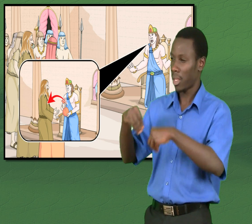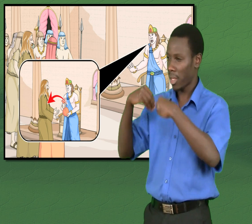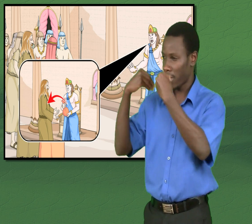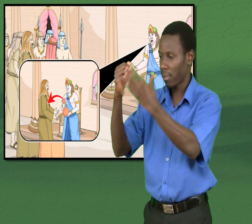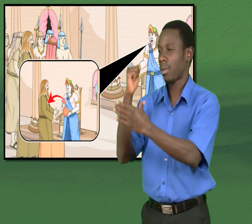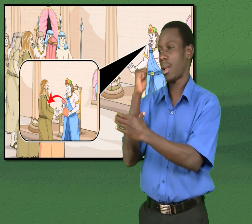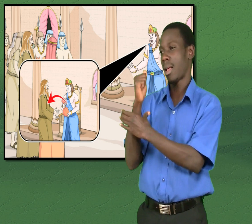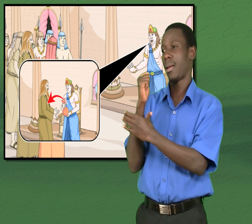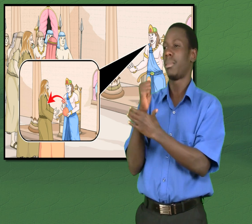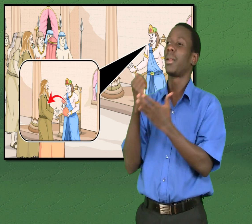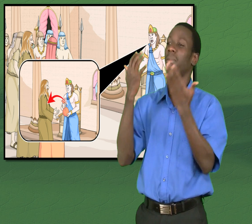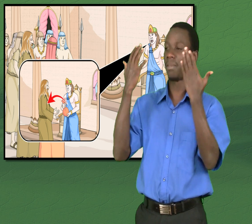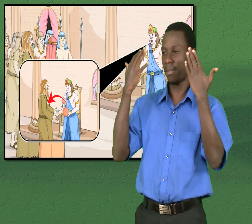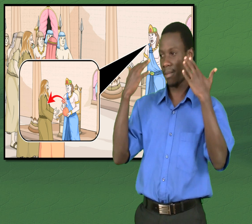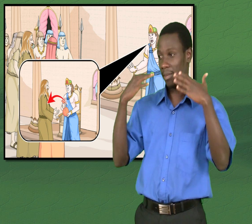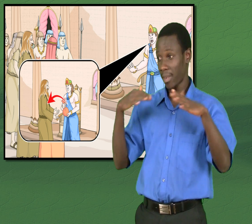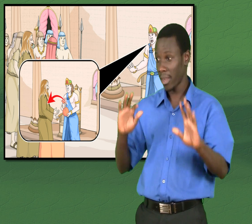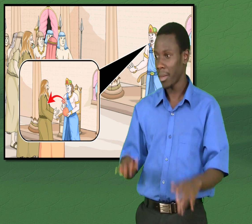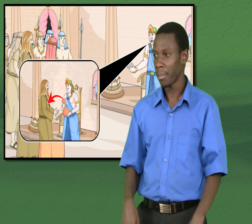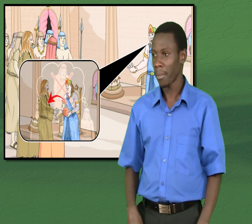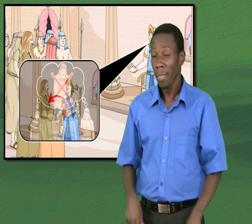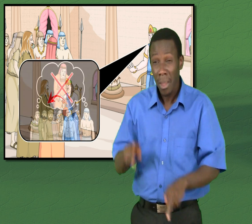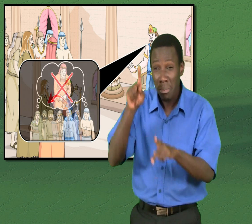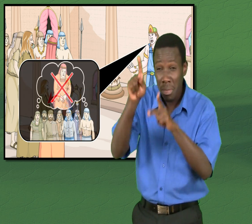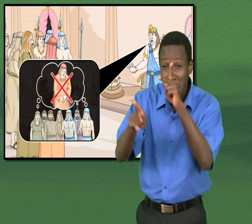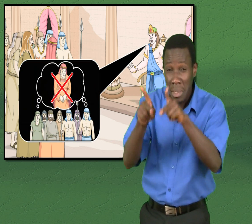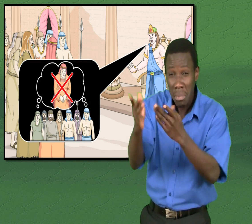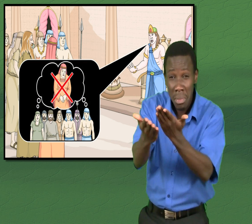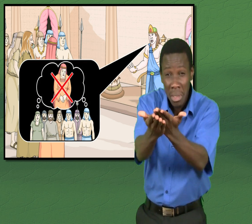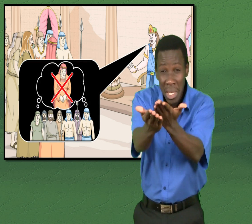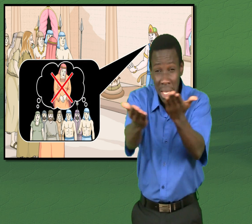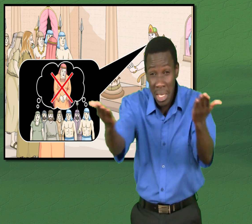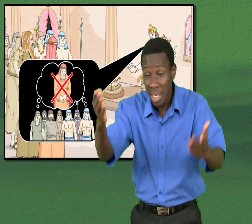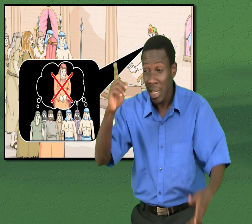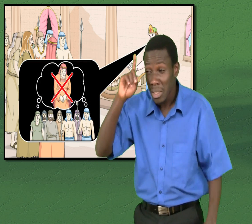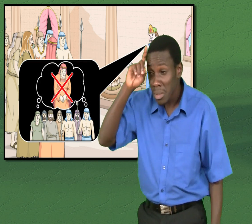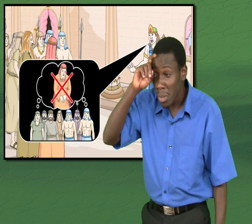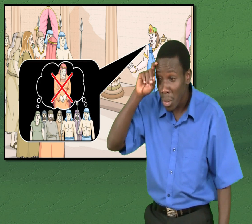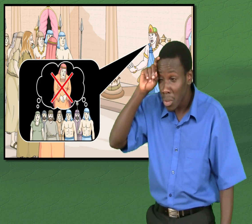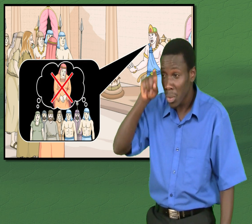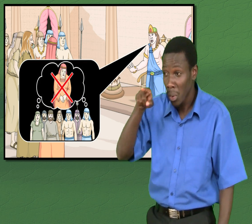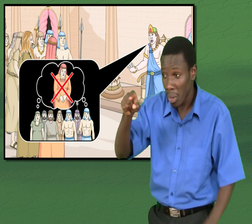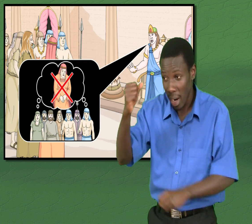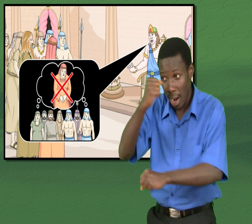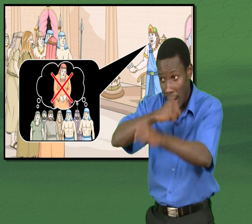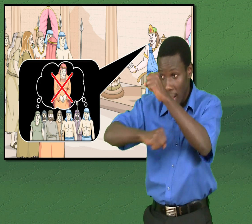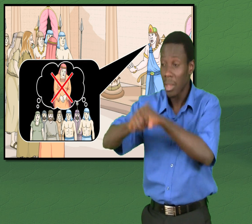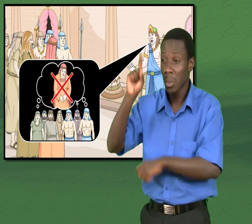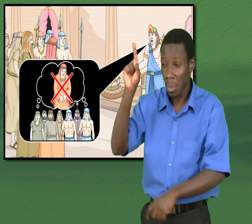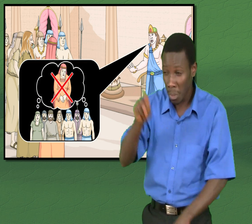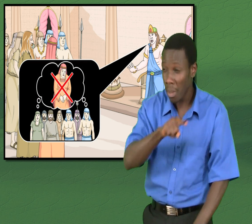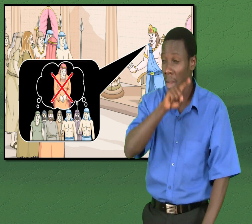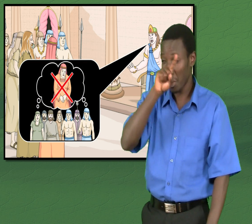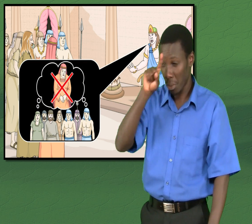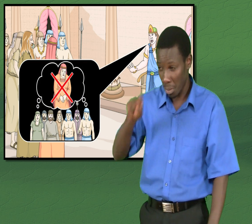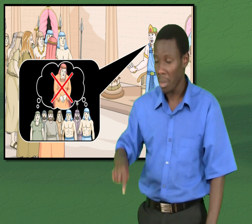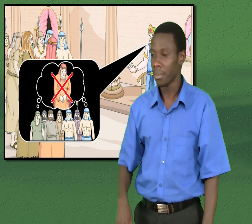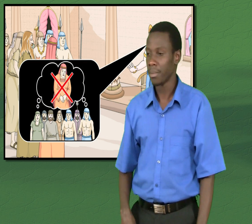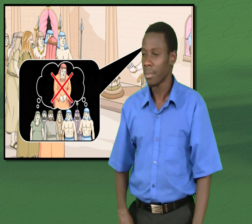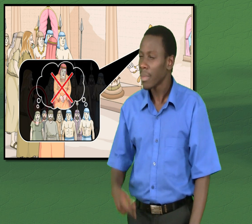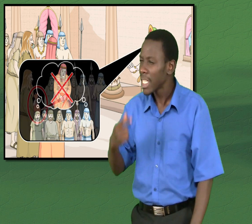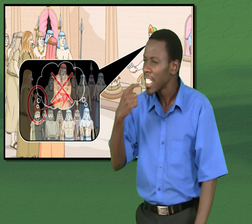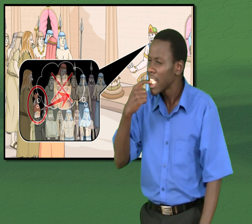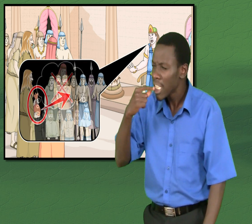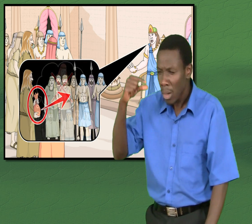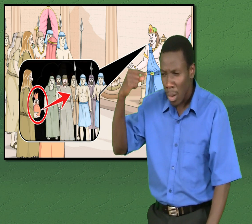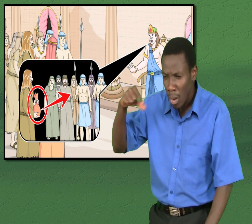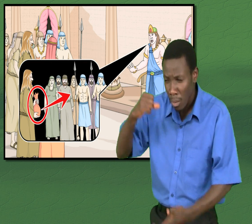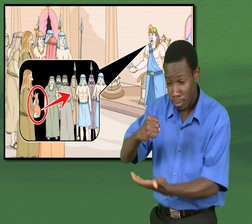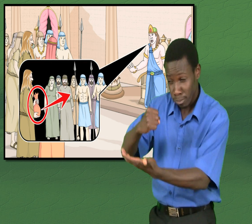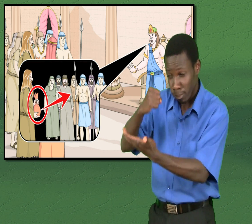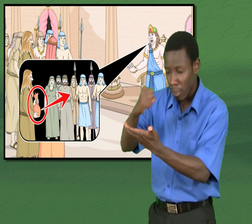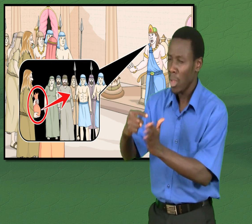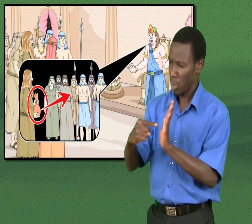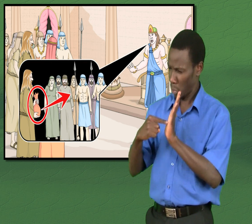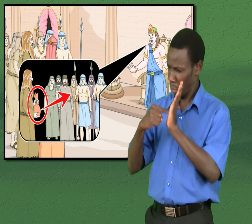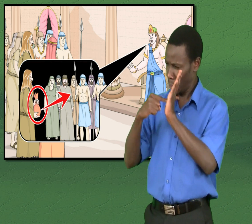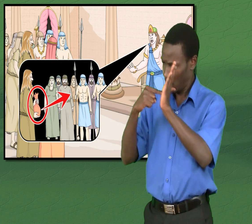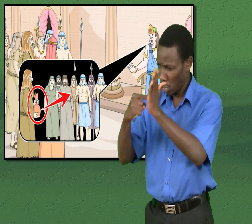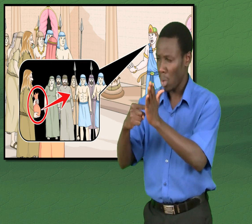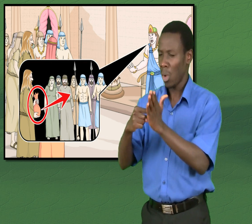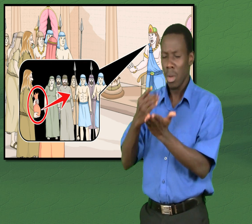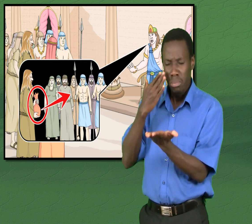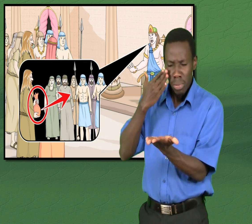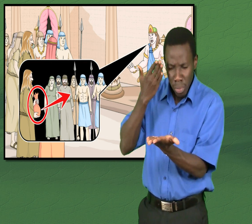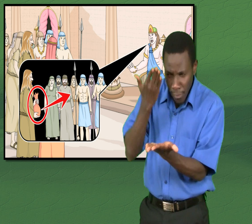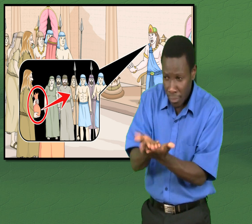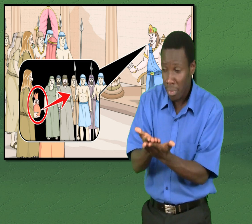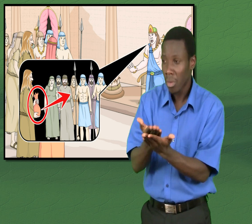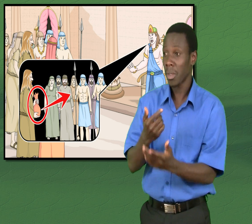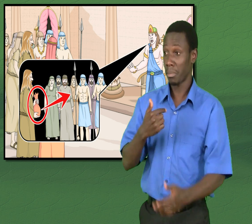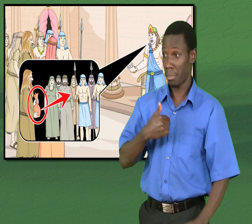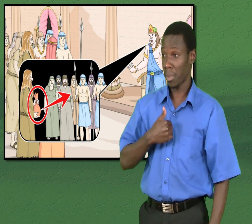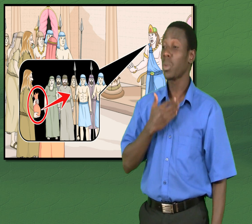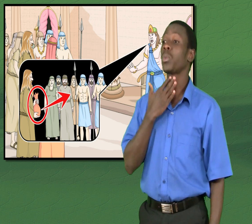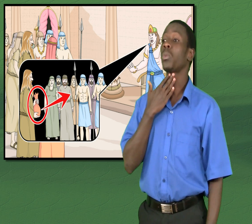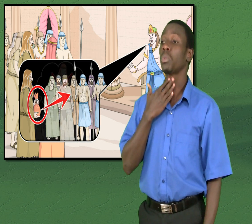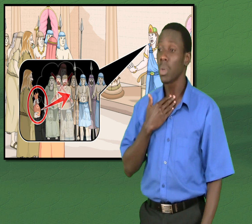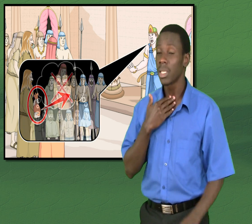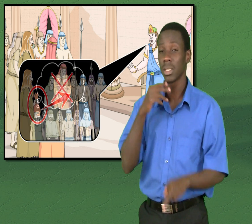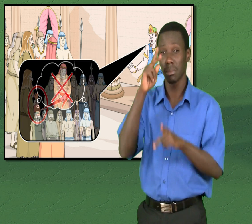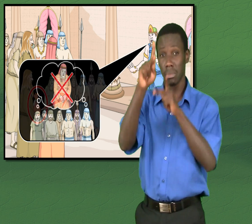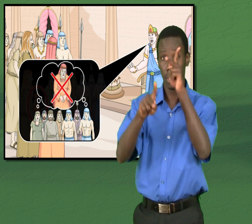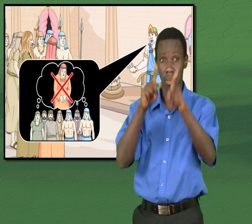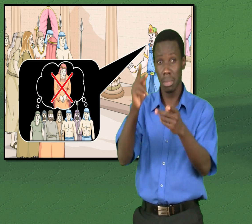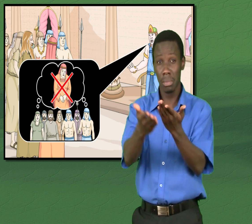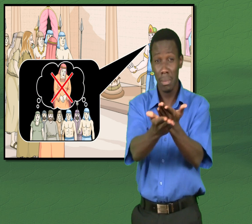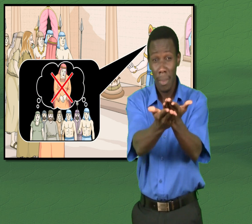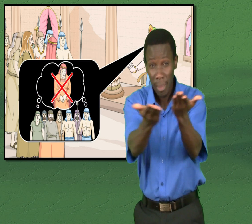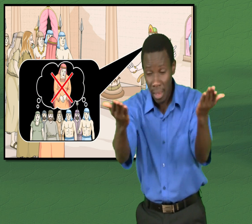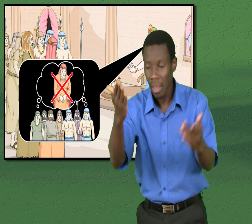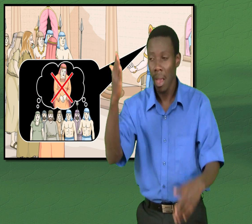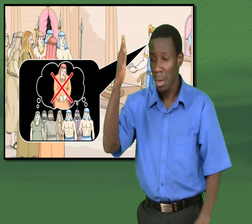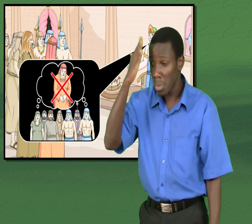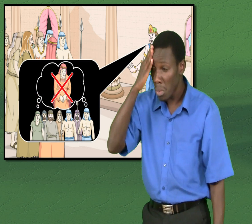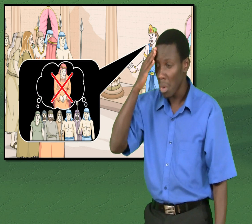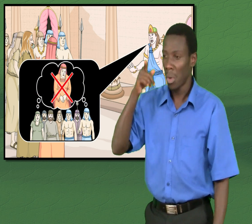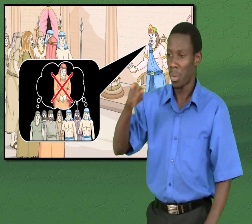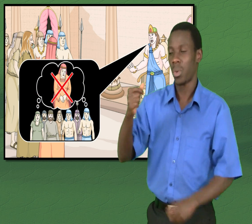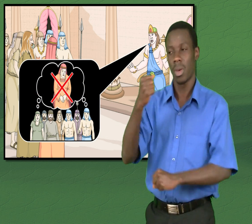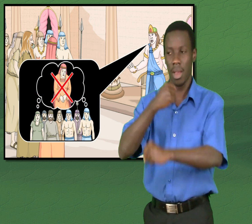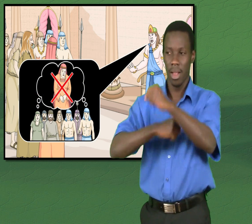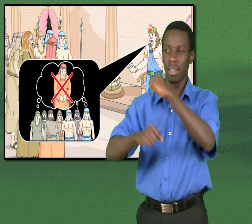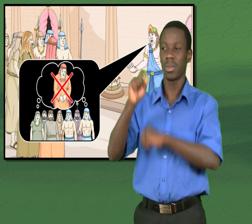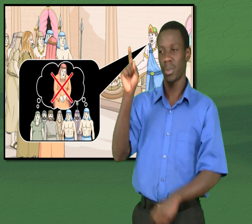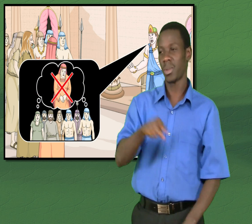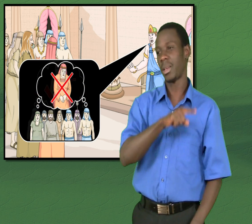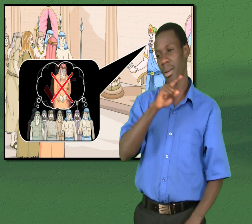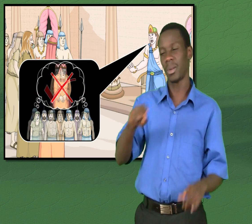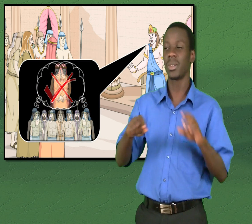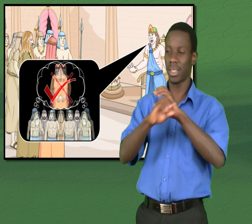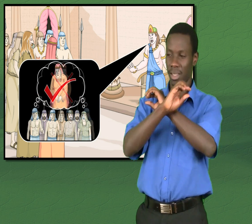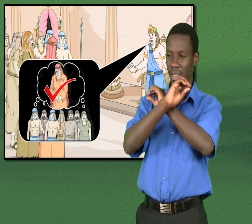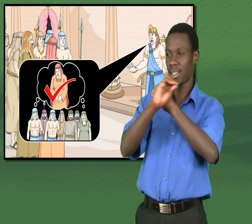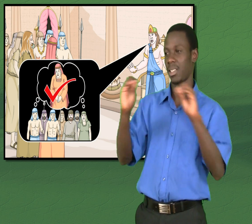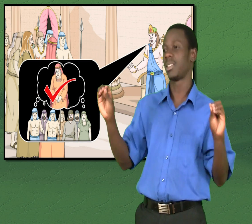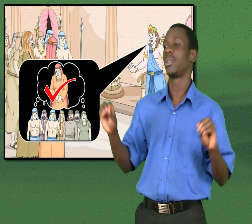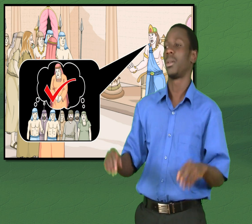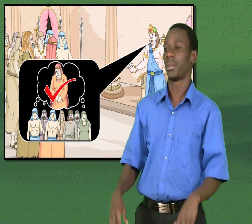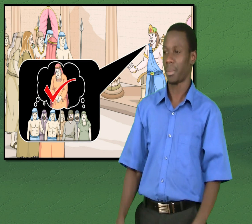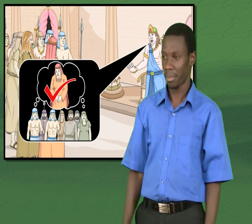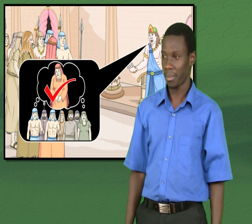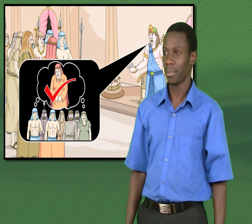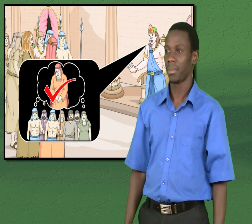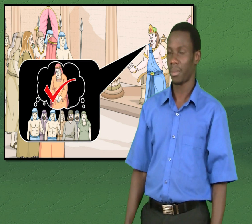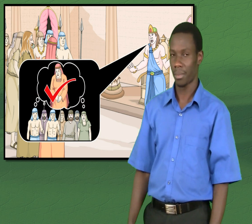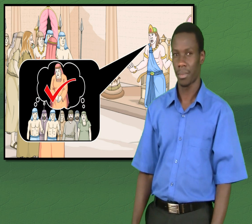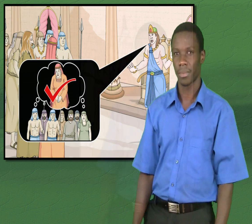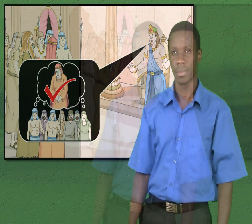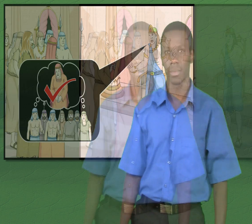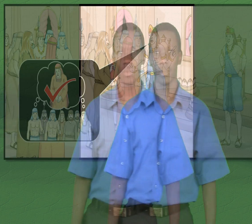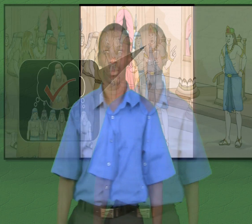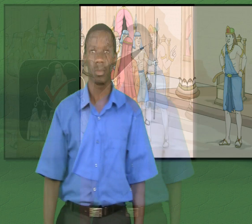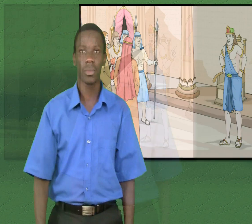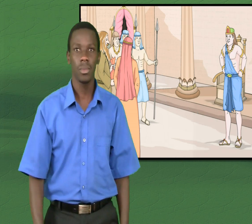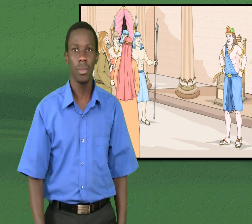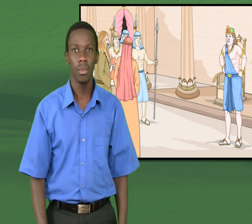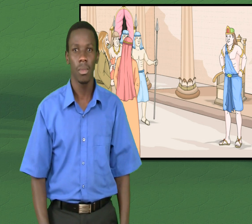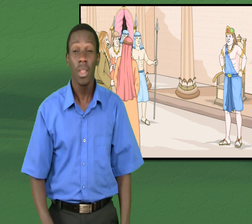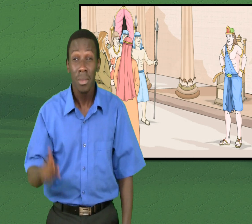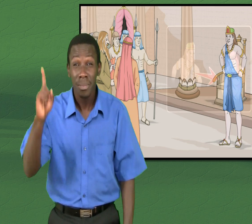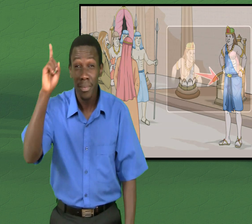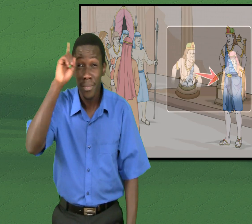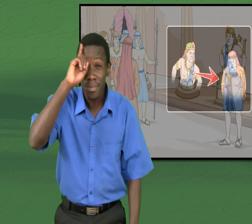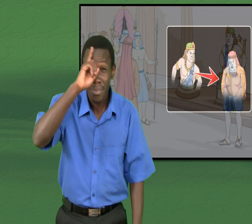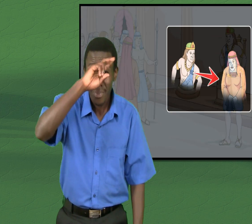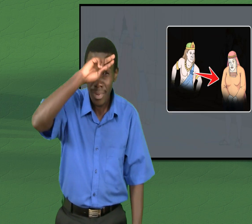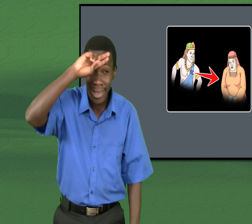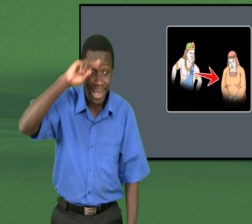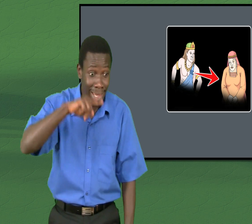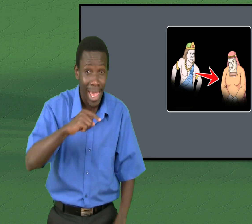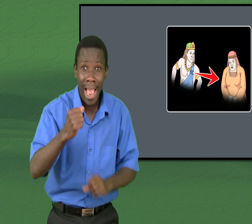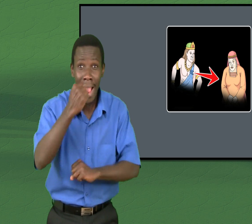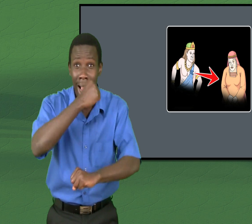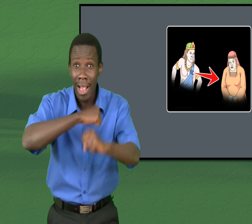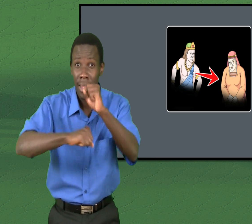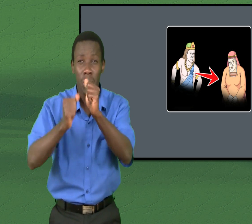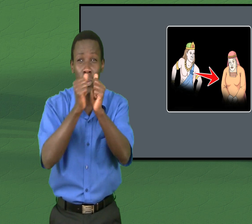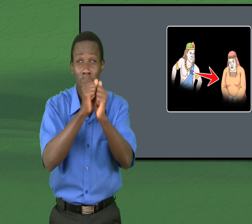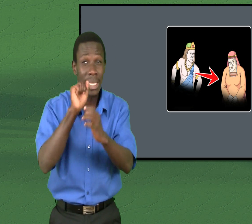It is your vindication before all who are with you; you are completely cleared.”